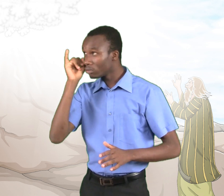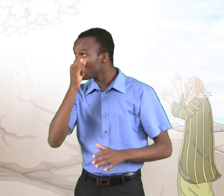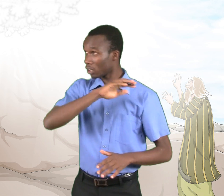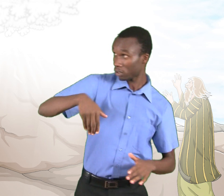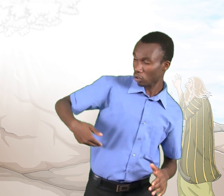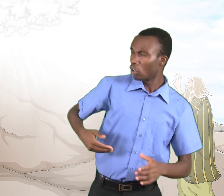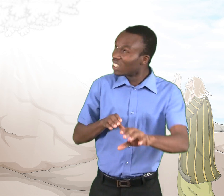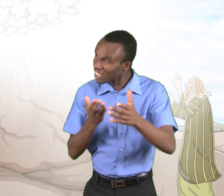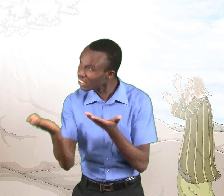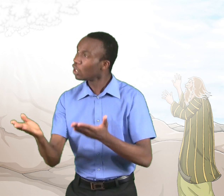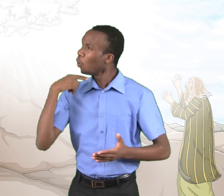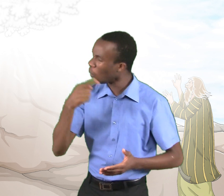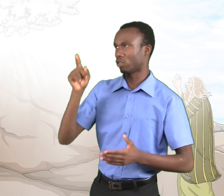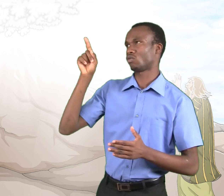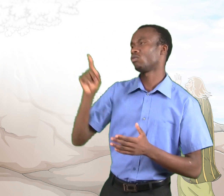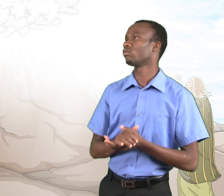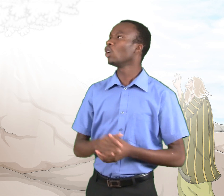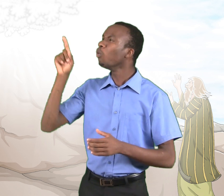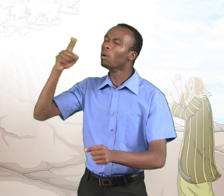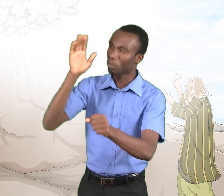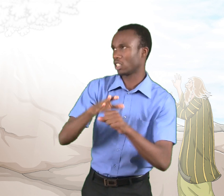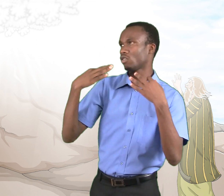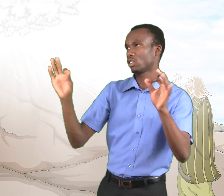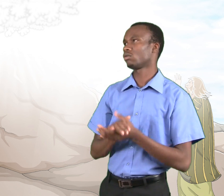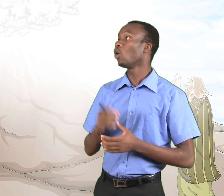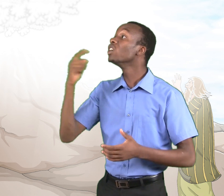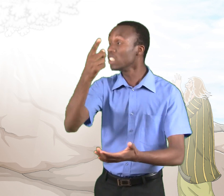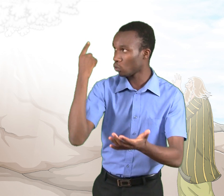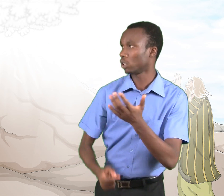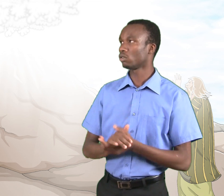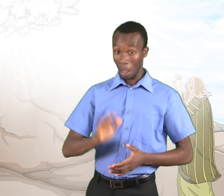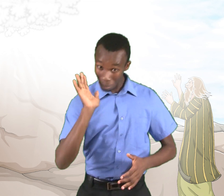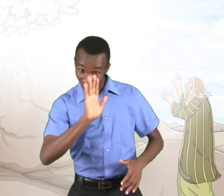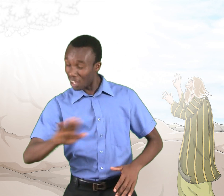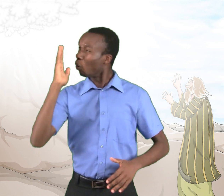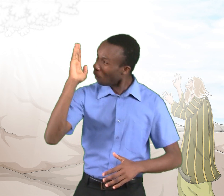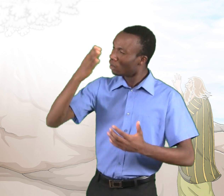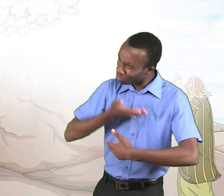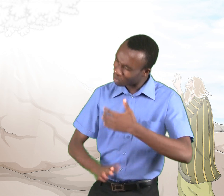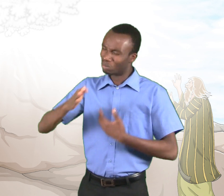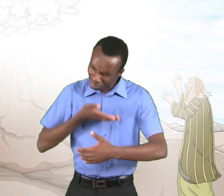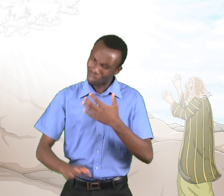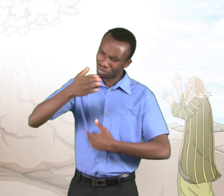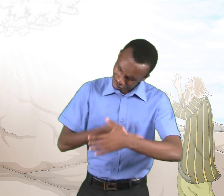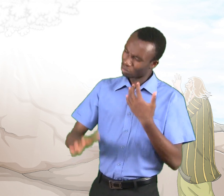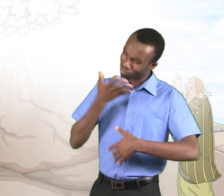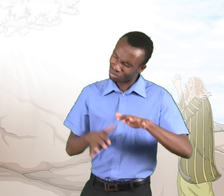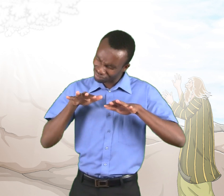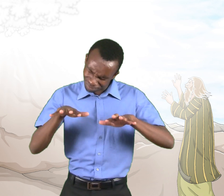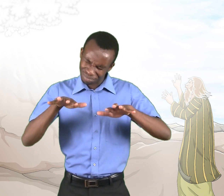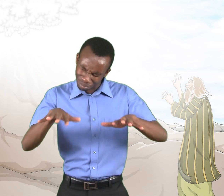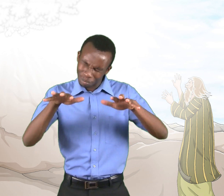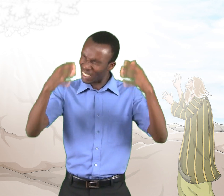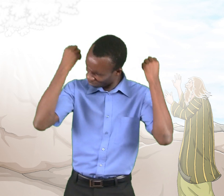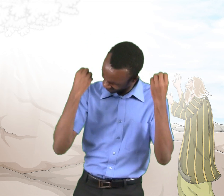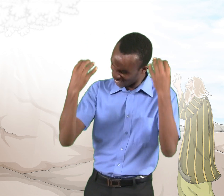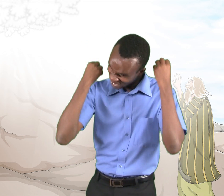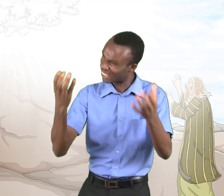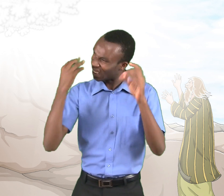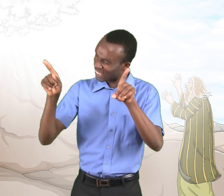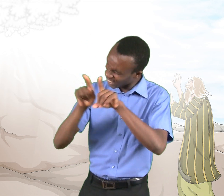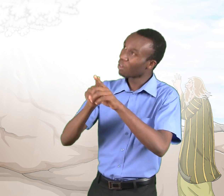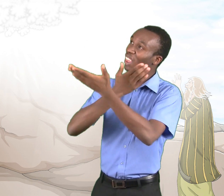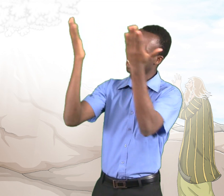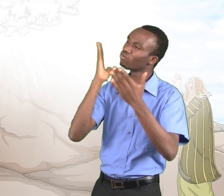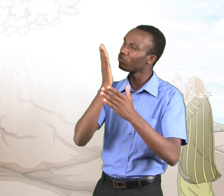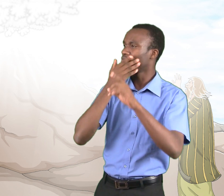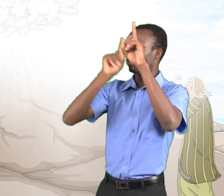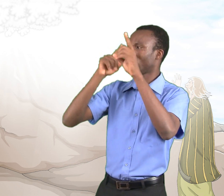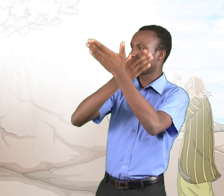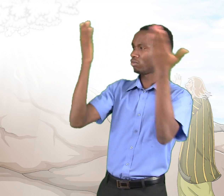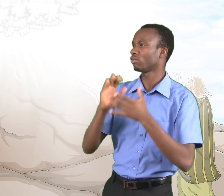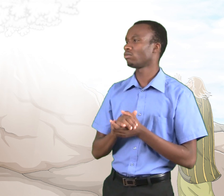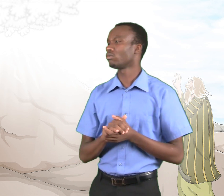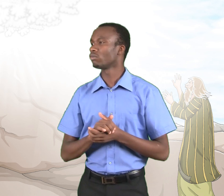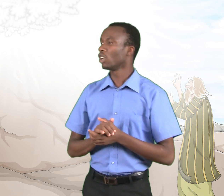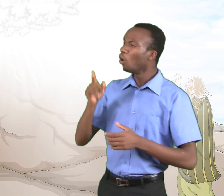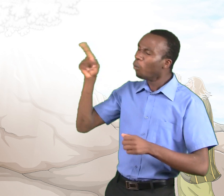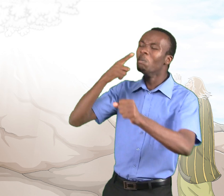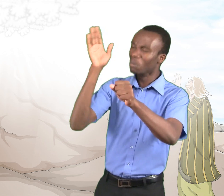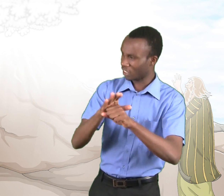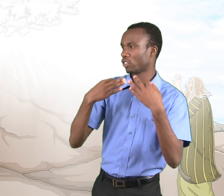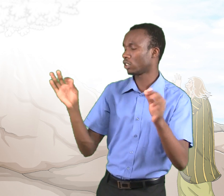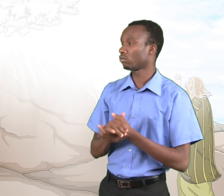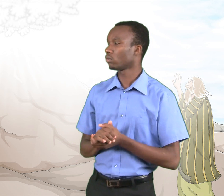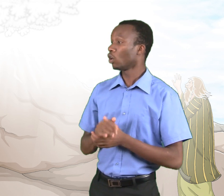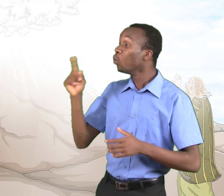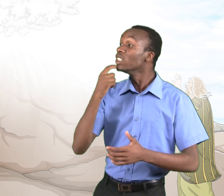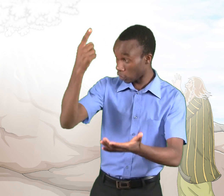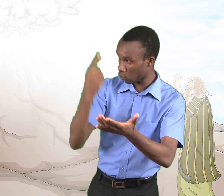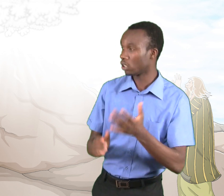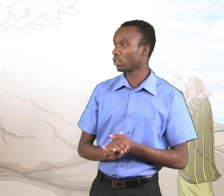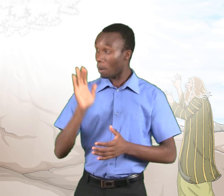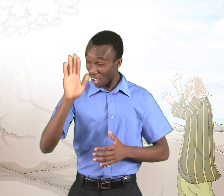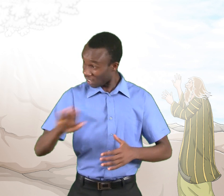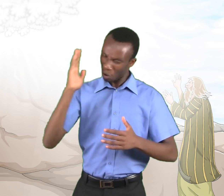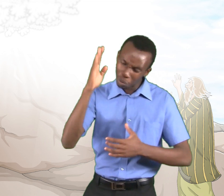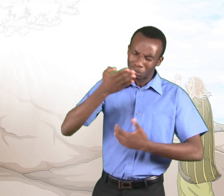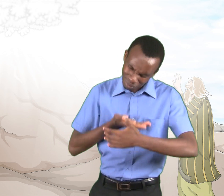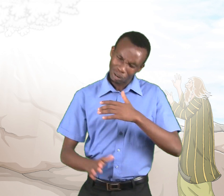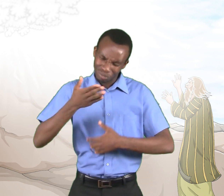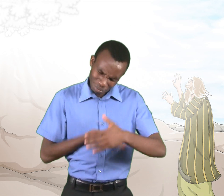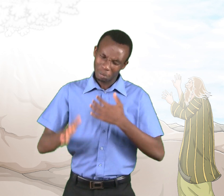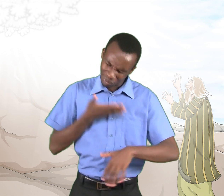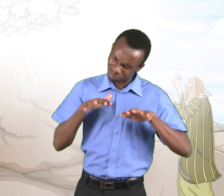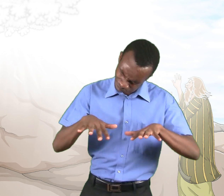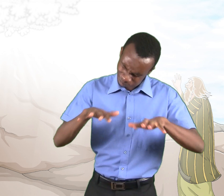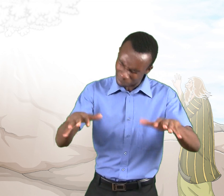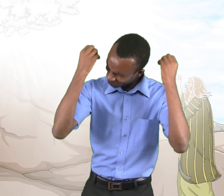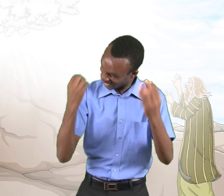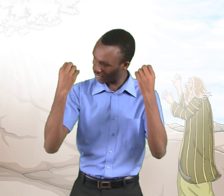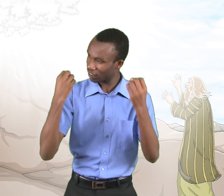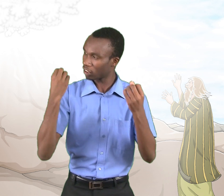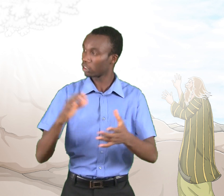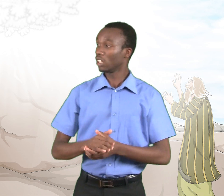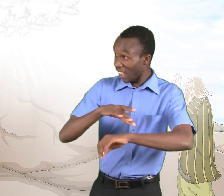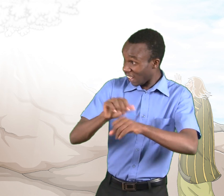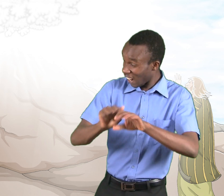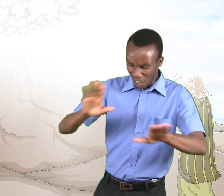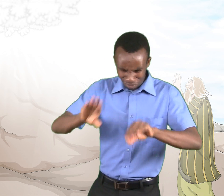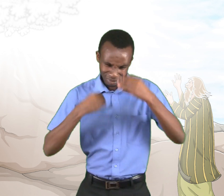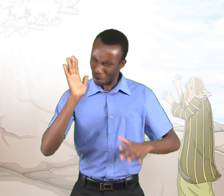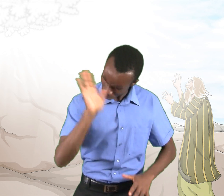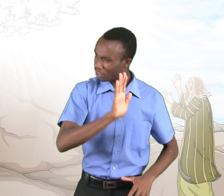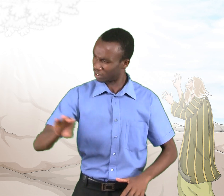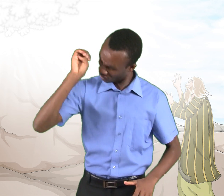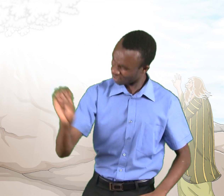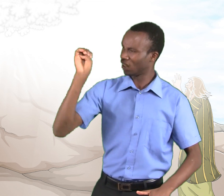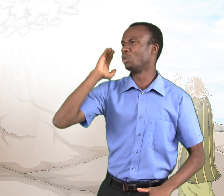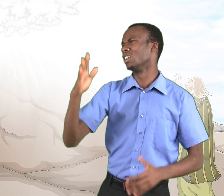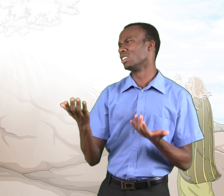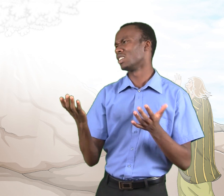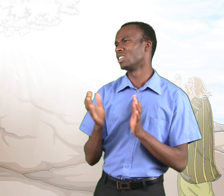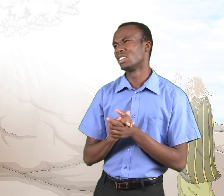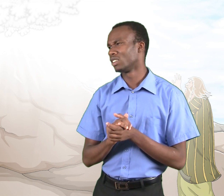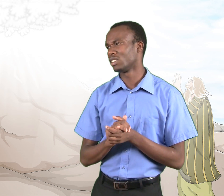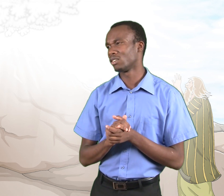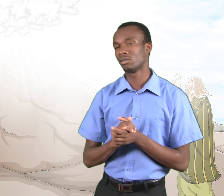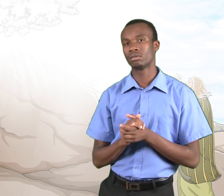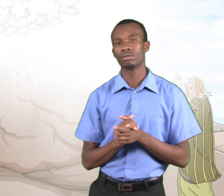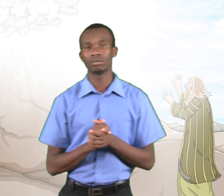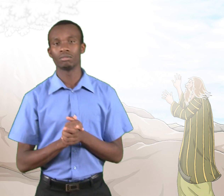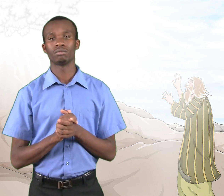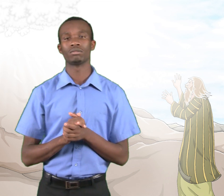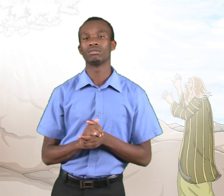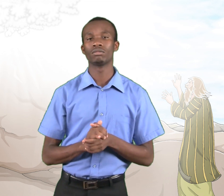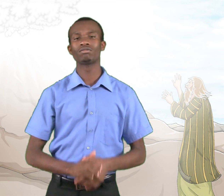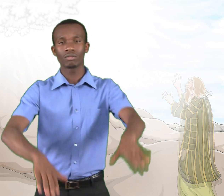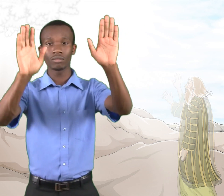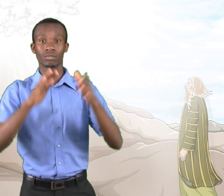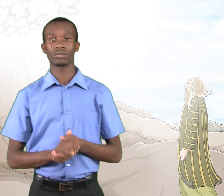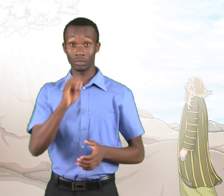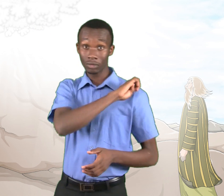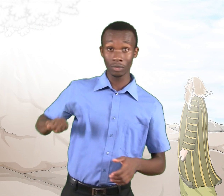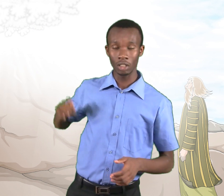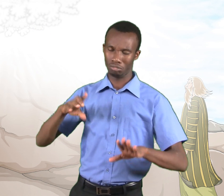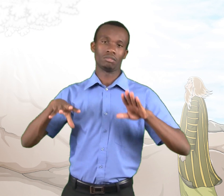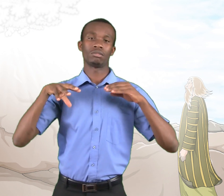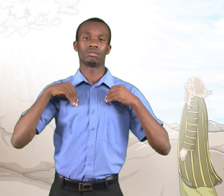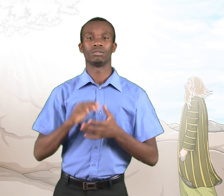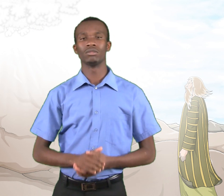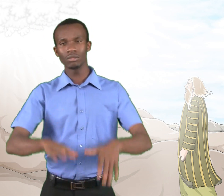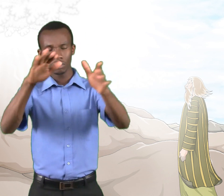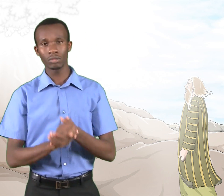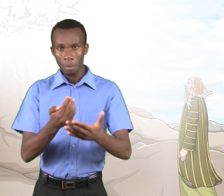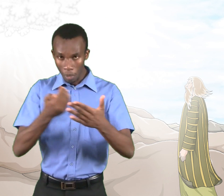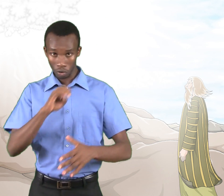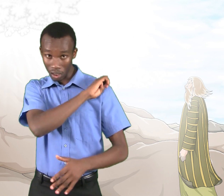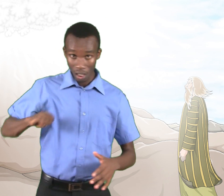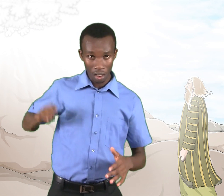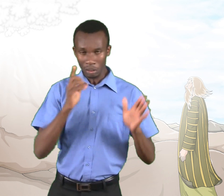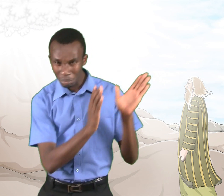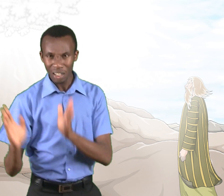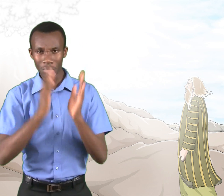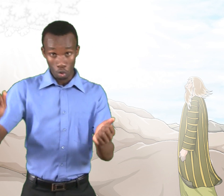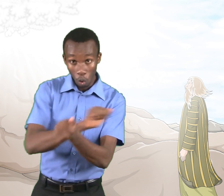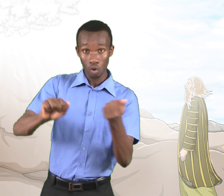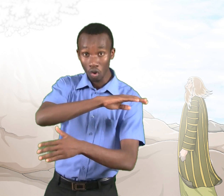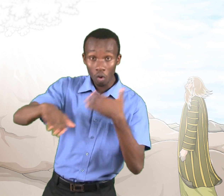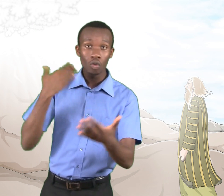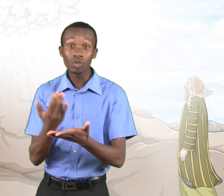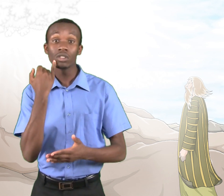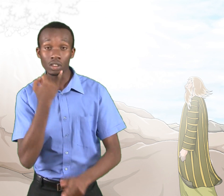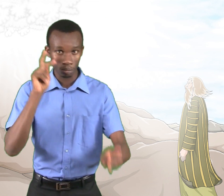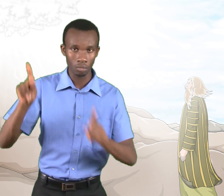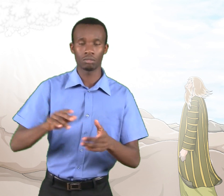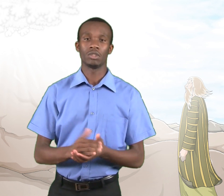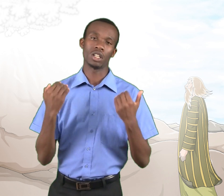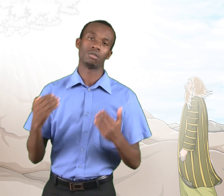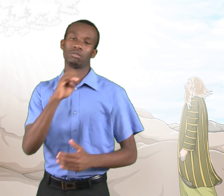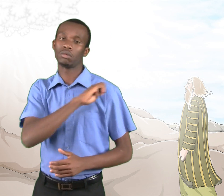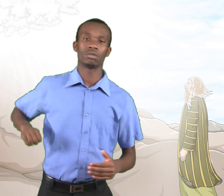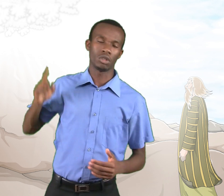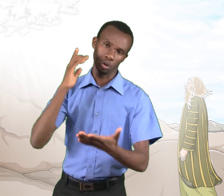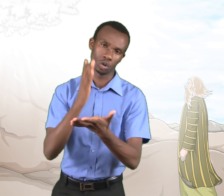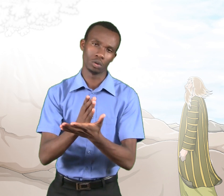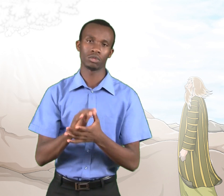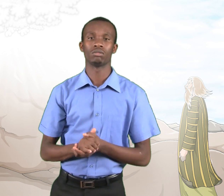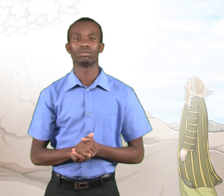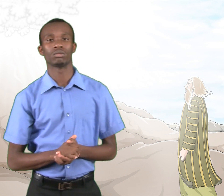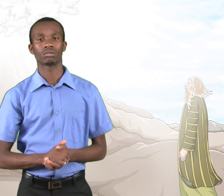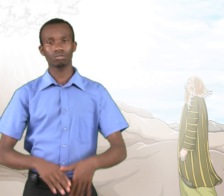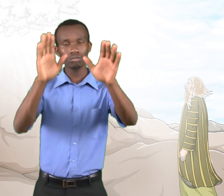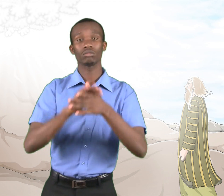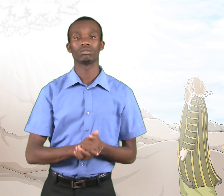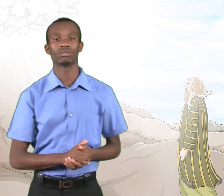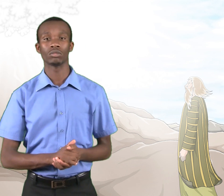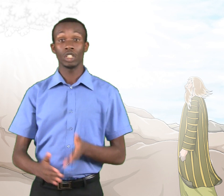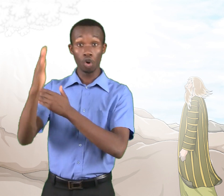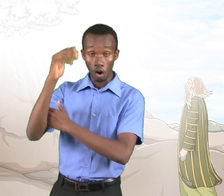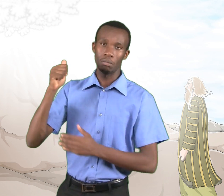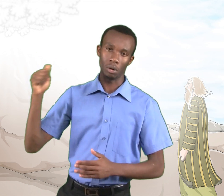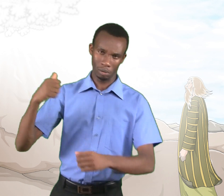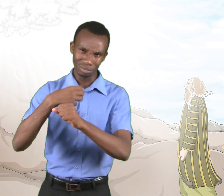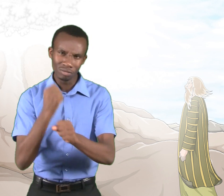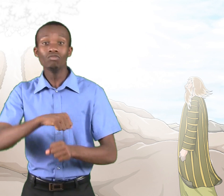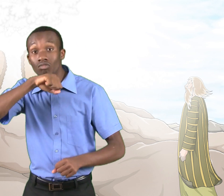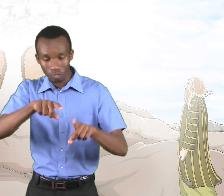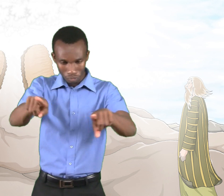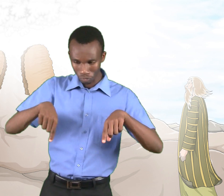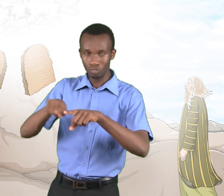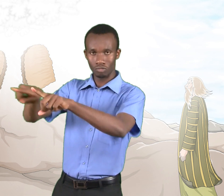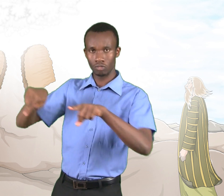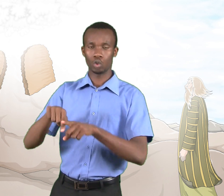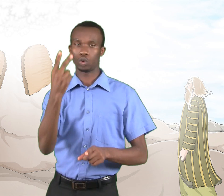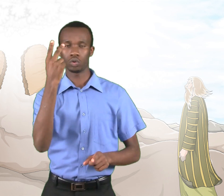Remember Your servants Abraham, Isaac, and Israel, to whom You swore by Your very self when You declared, ‘I will make your descendants as numerous as the stars in the sky, and I will give your descendants all this land that I have promised, and it shall be their inheritance forever.’” So the LORD relented from the calamity He had threatened to bring on His people.